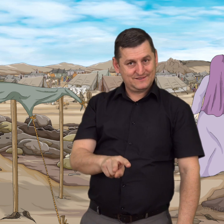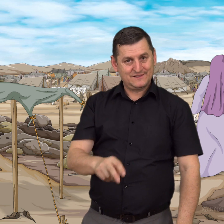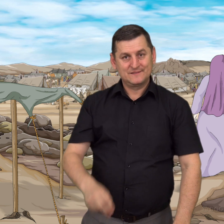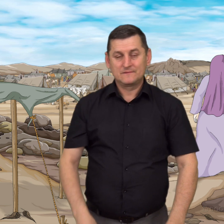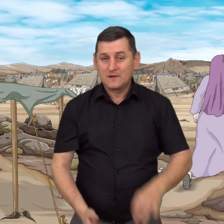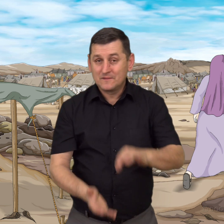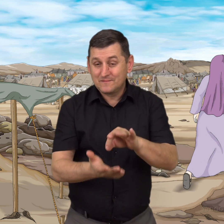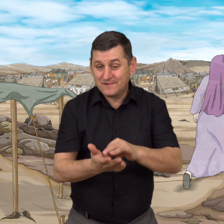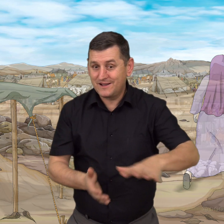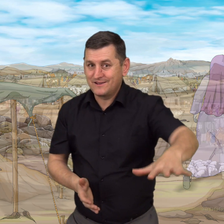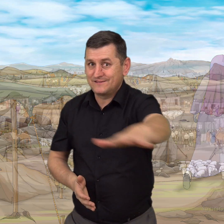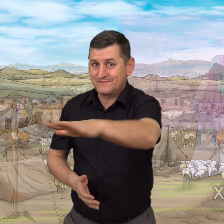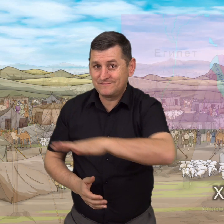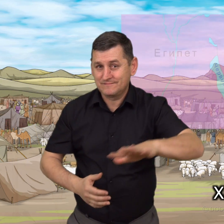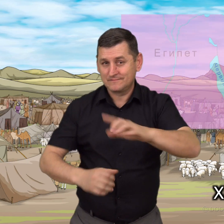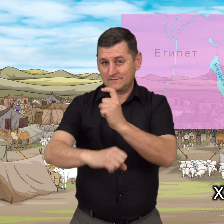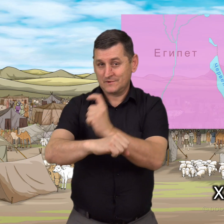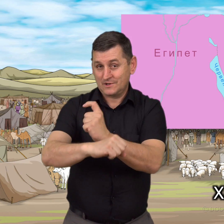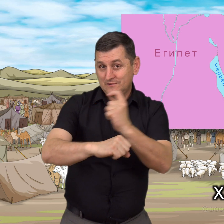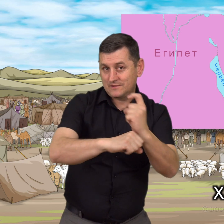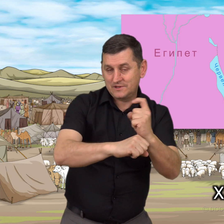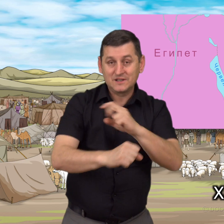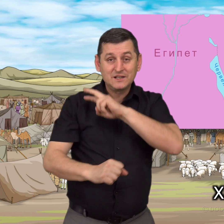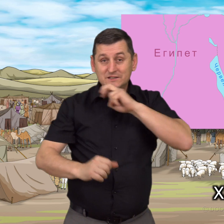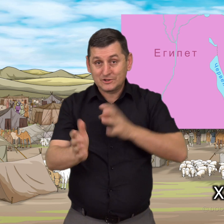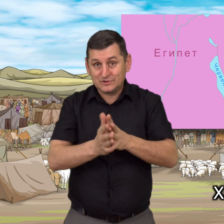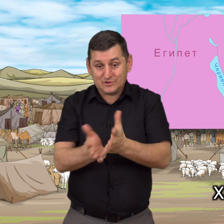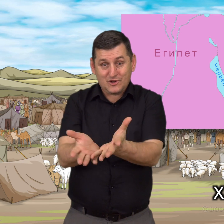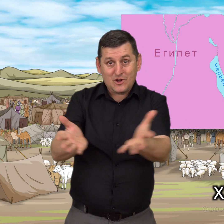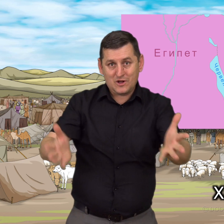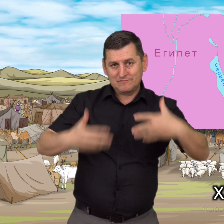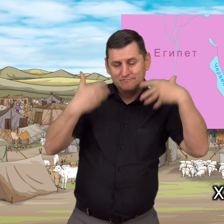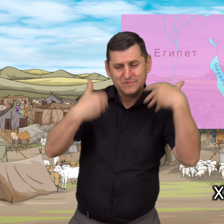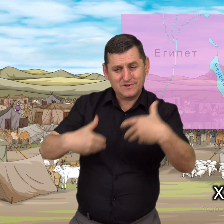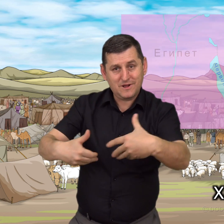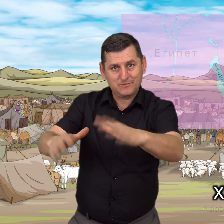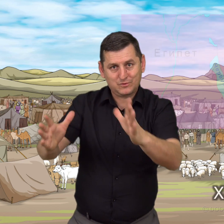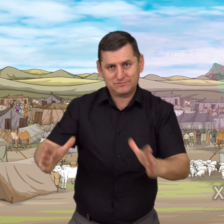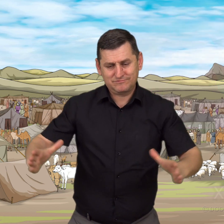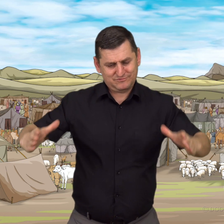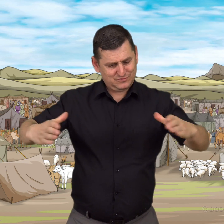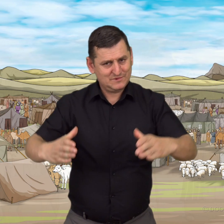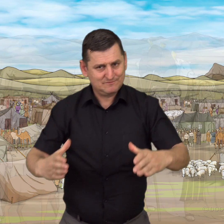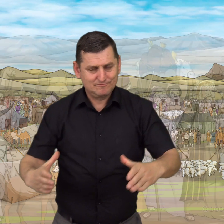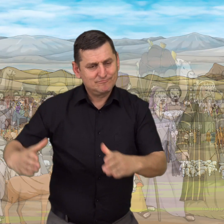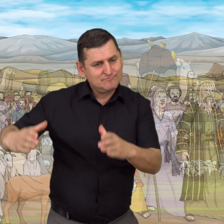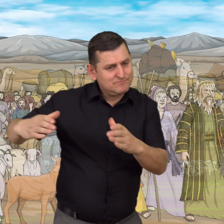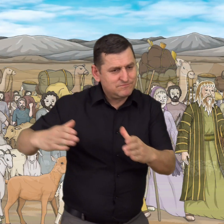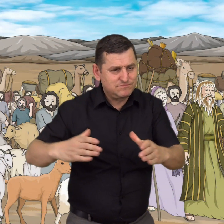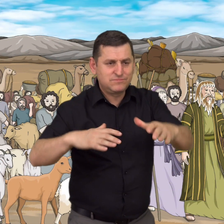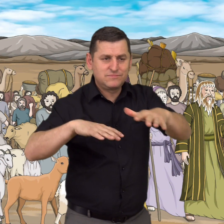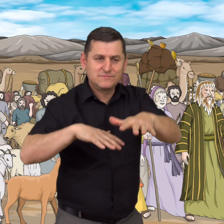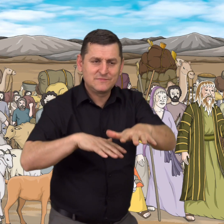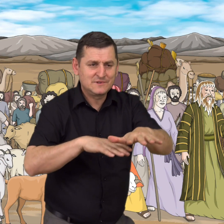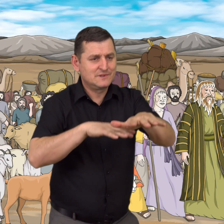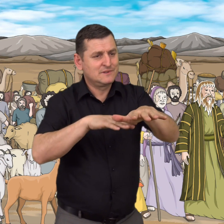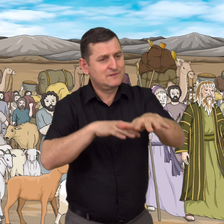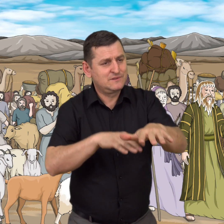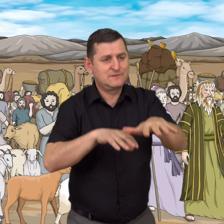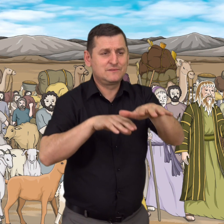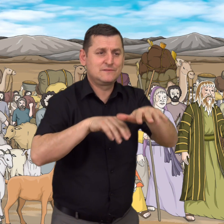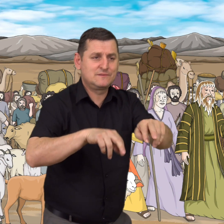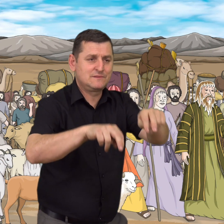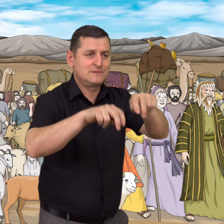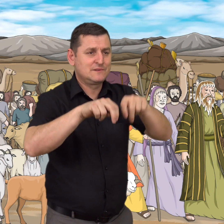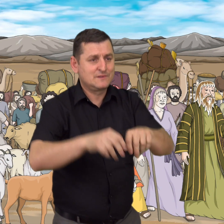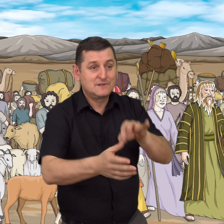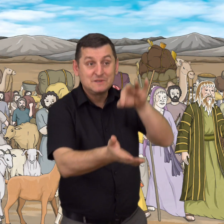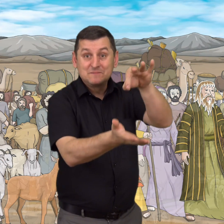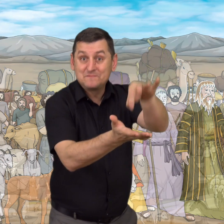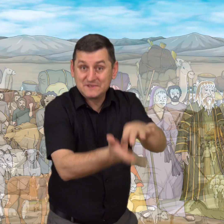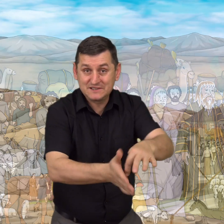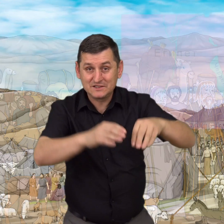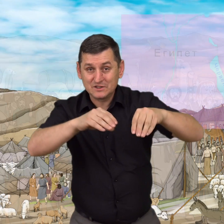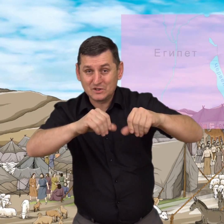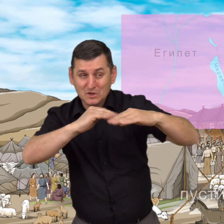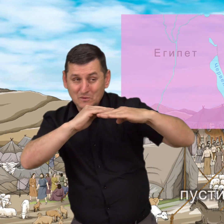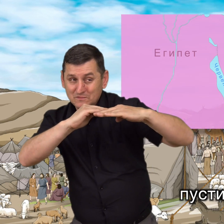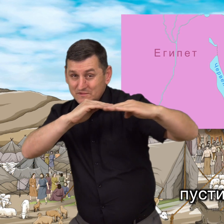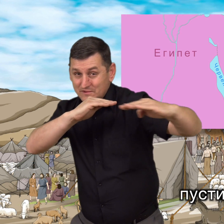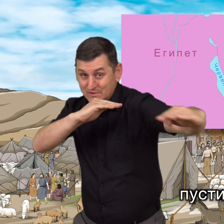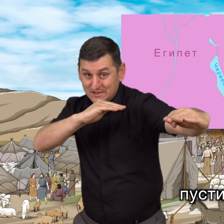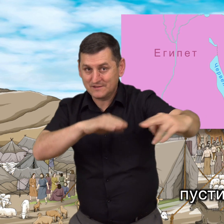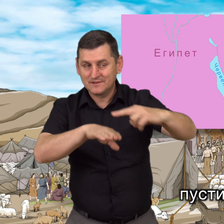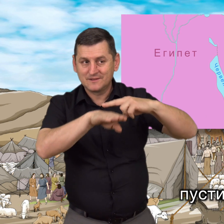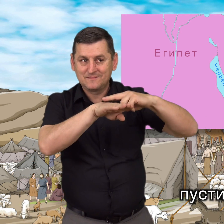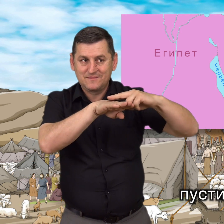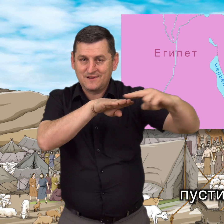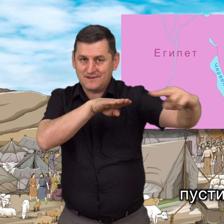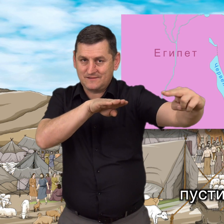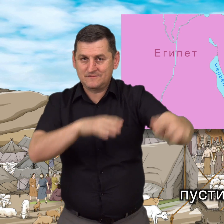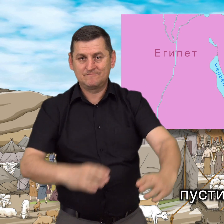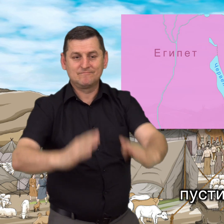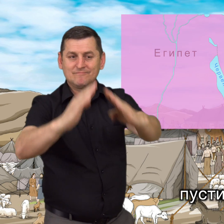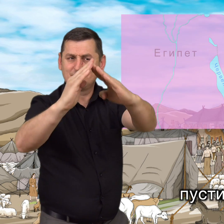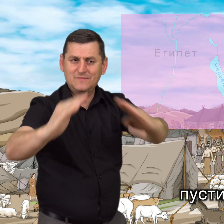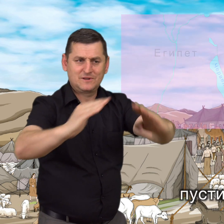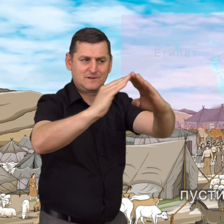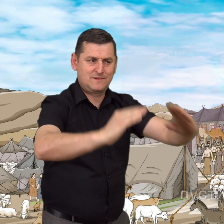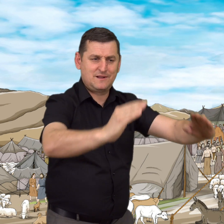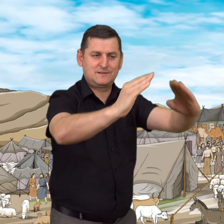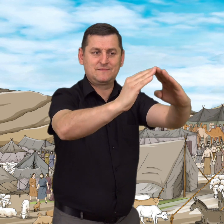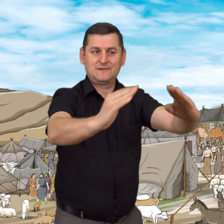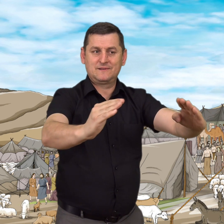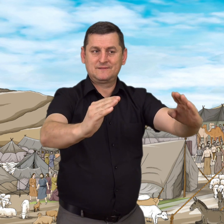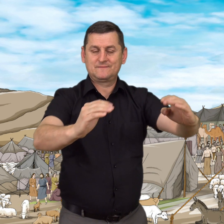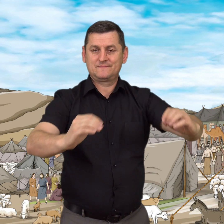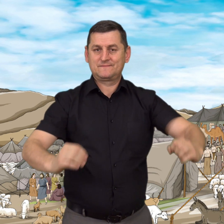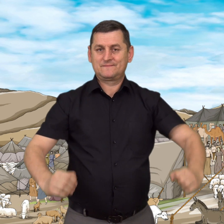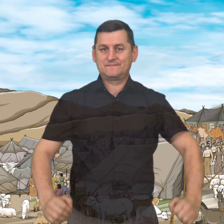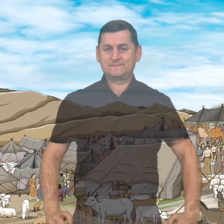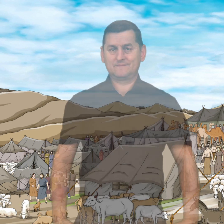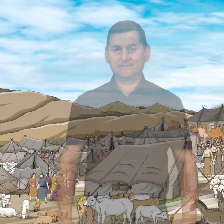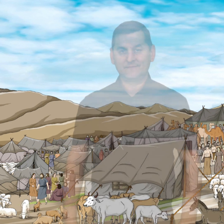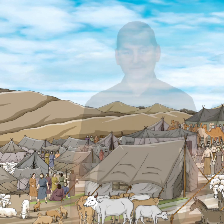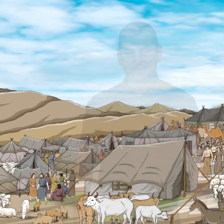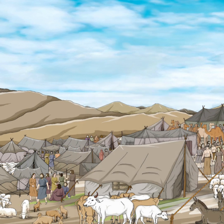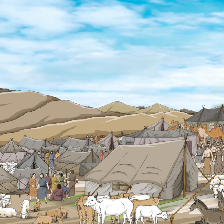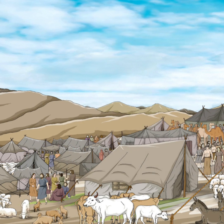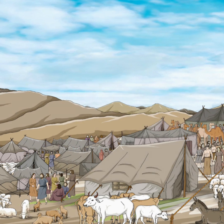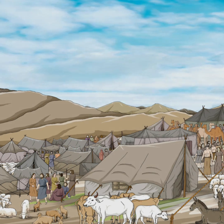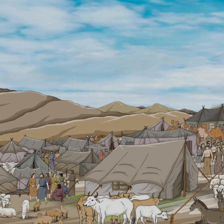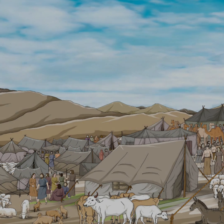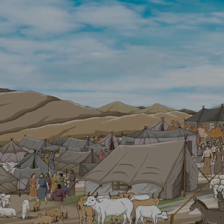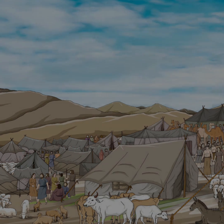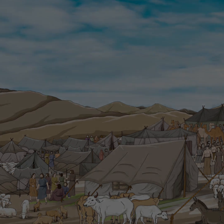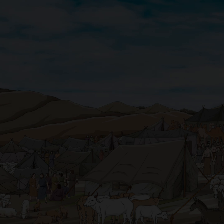After that, the people set out from Hazeroth and camped in the Wilderness of Paran.